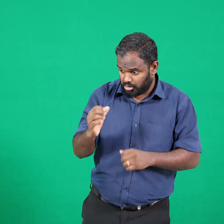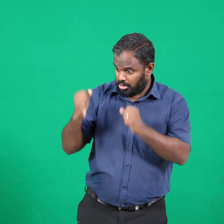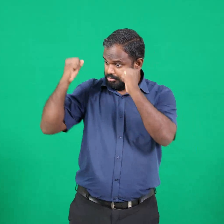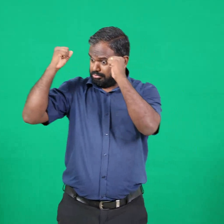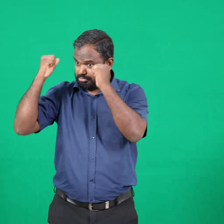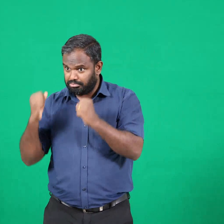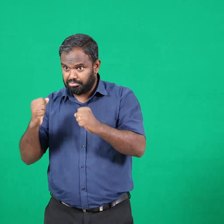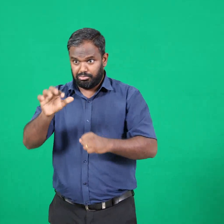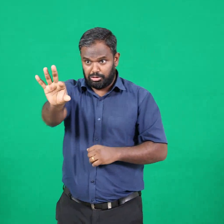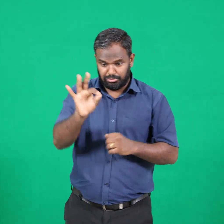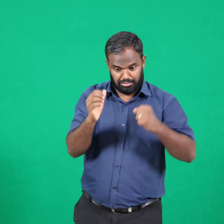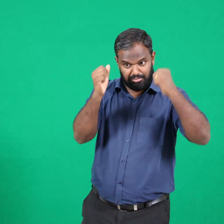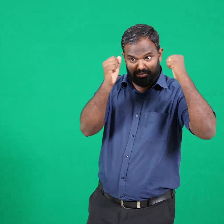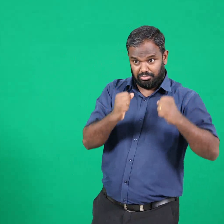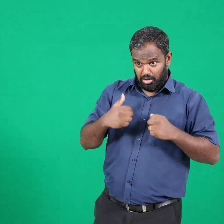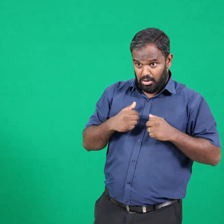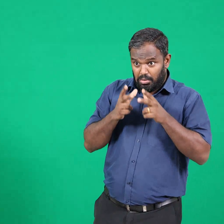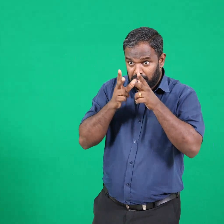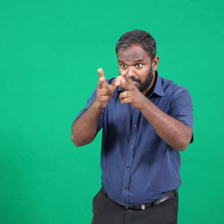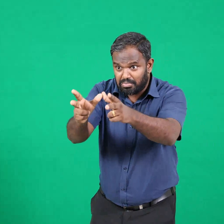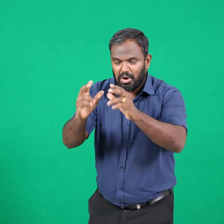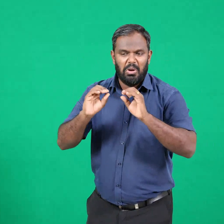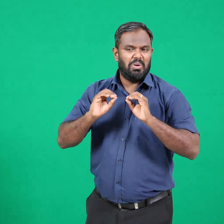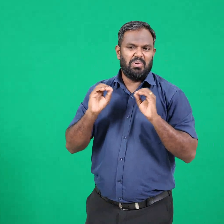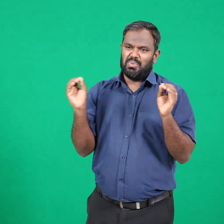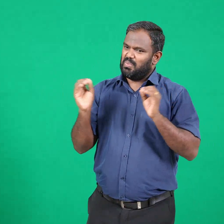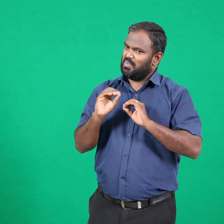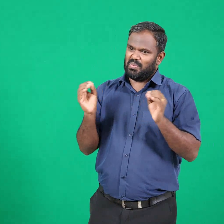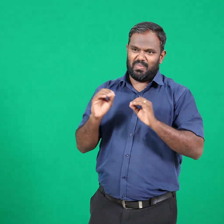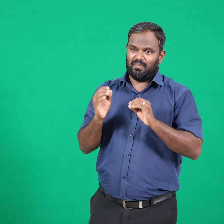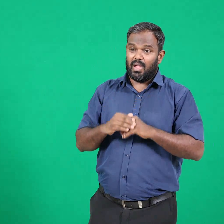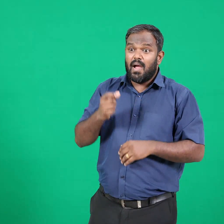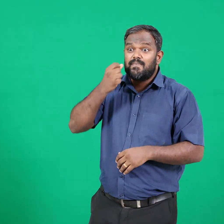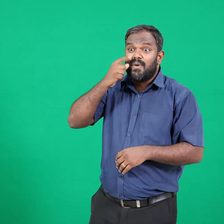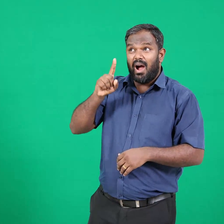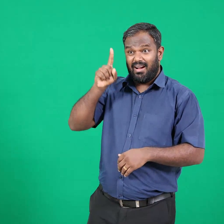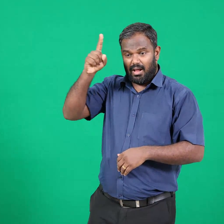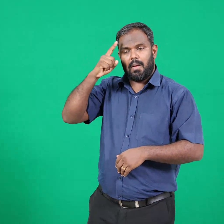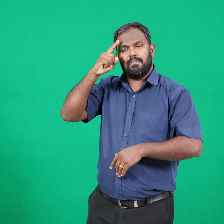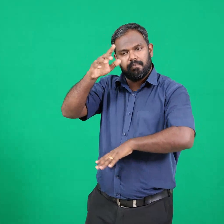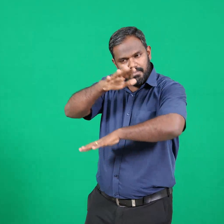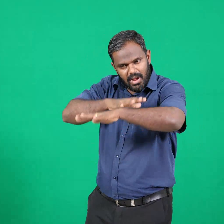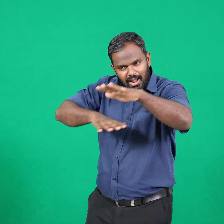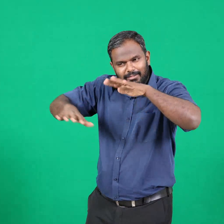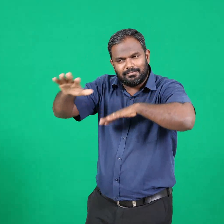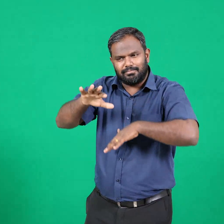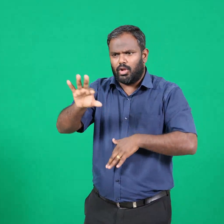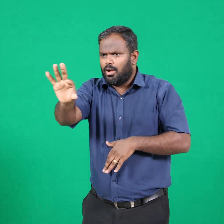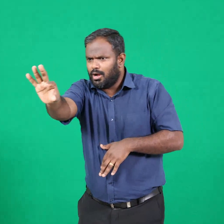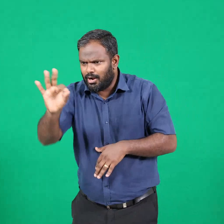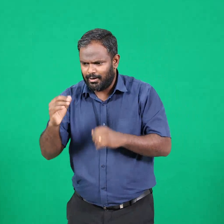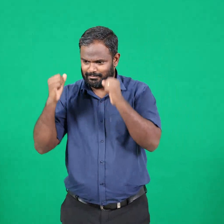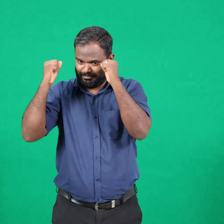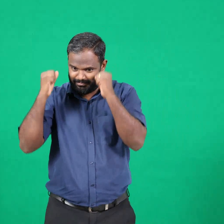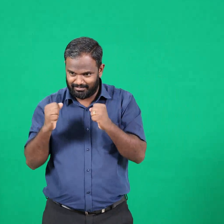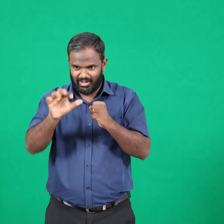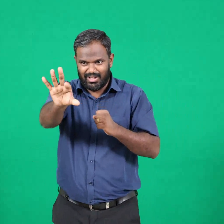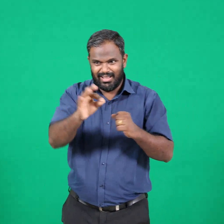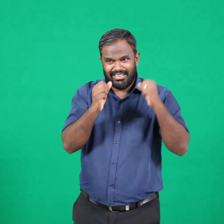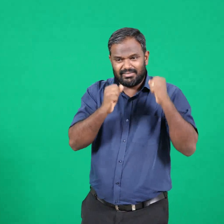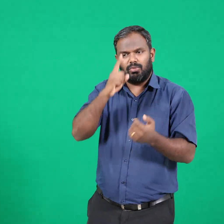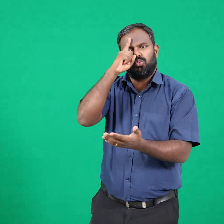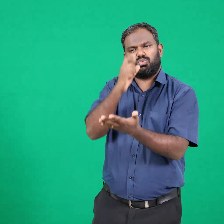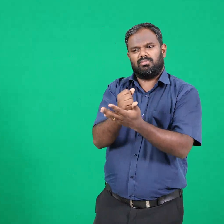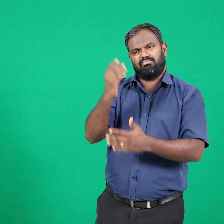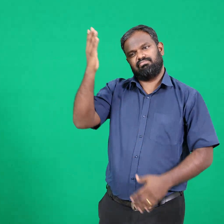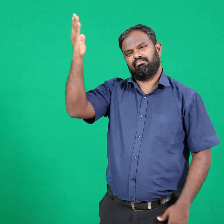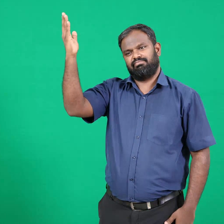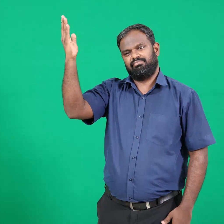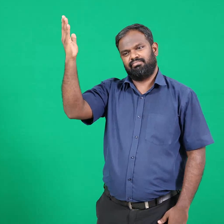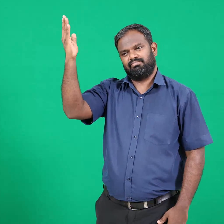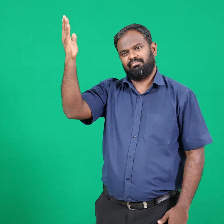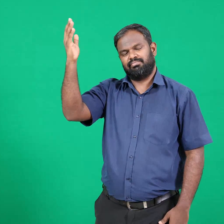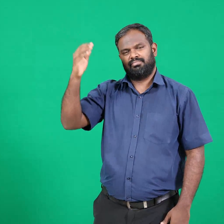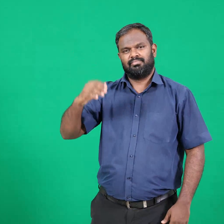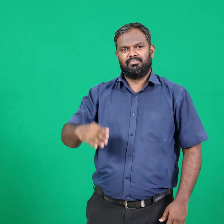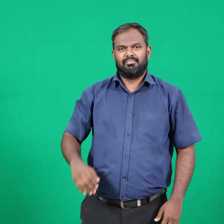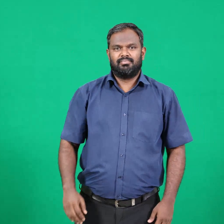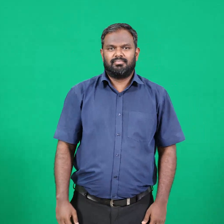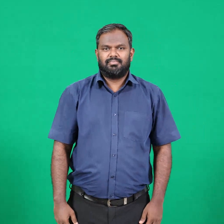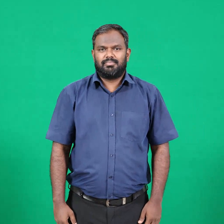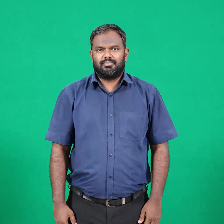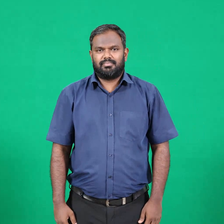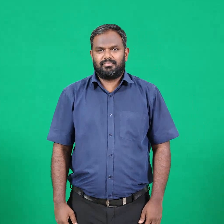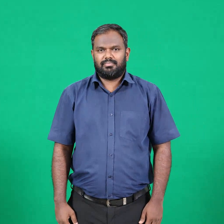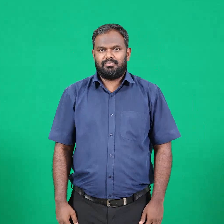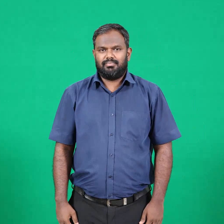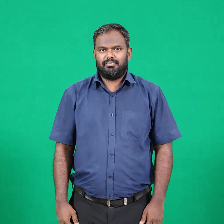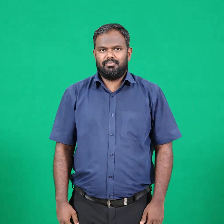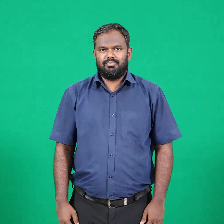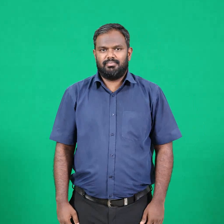These seats belong to those for whom My Father has prepared them."